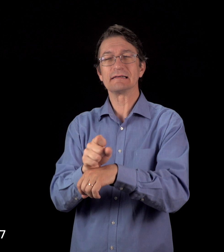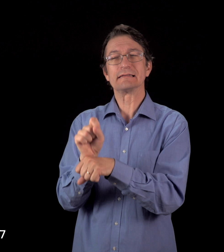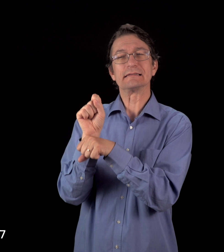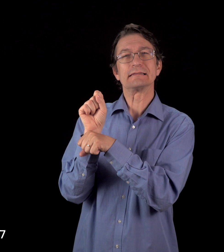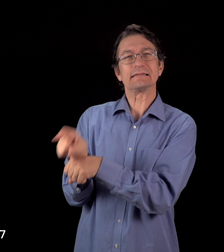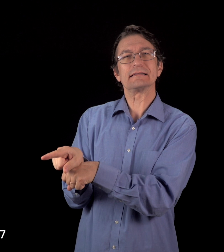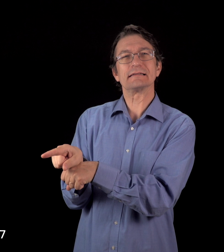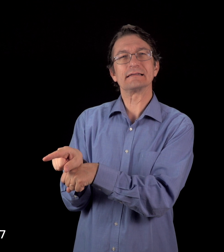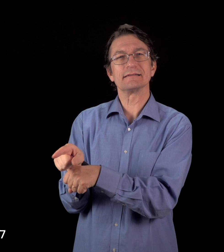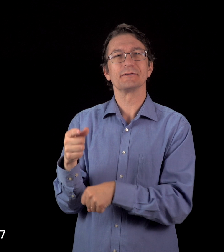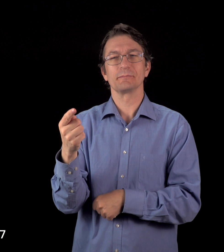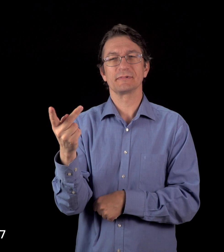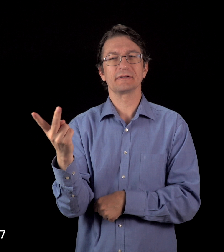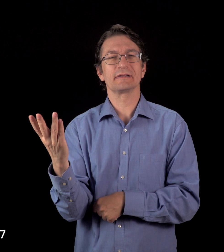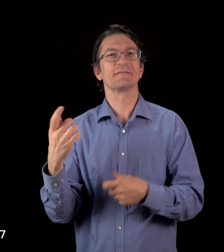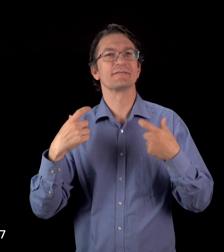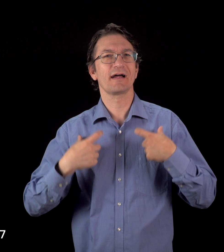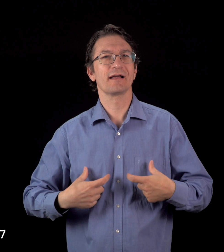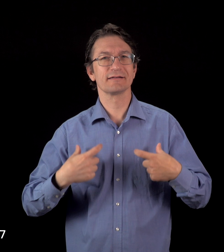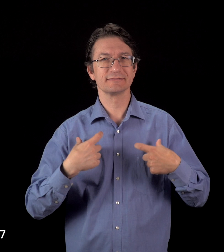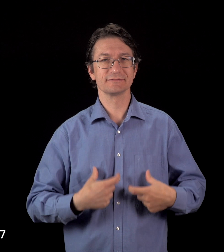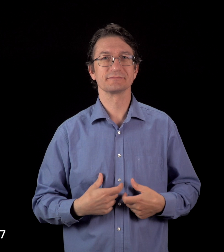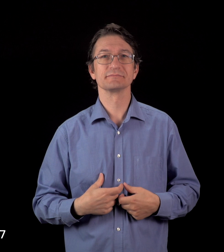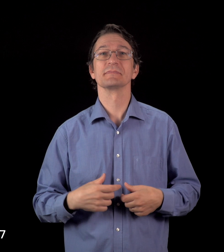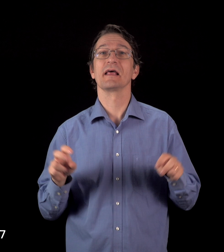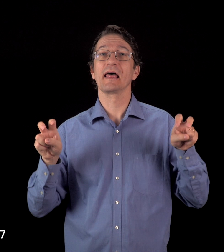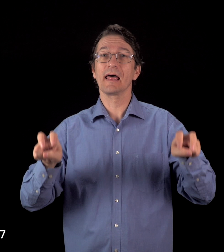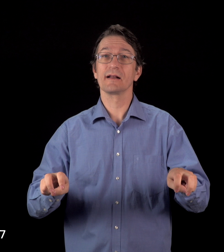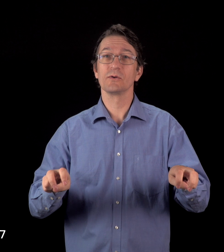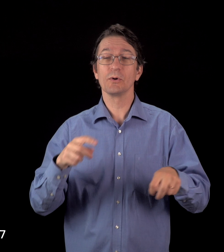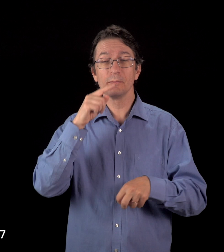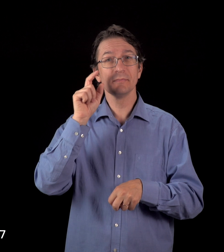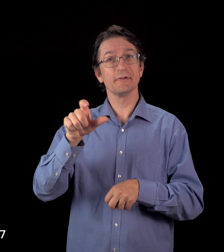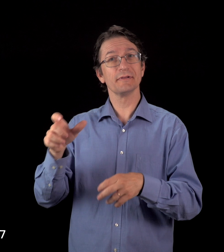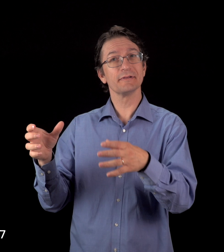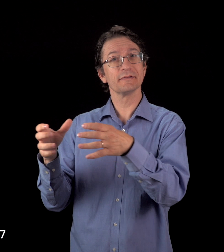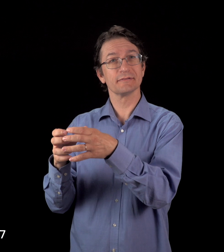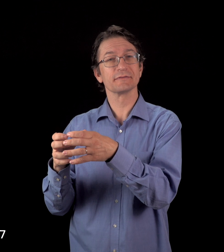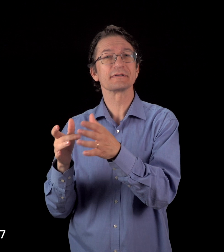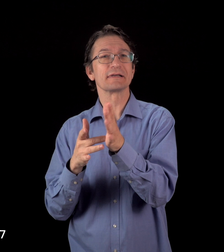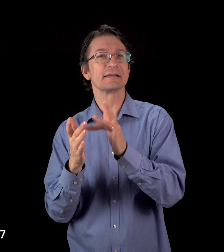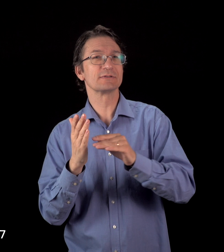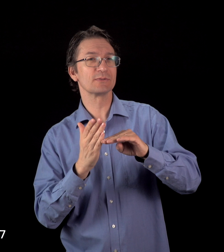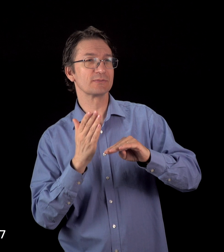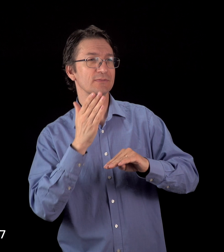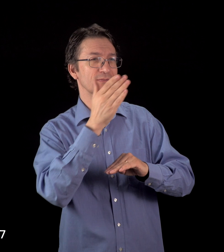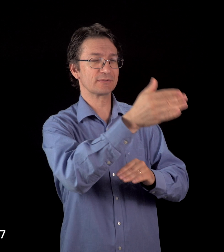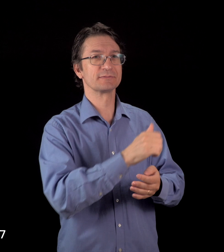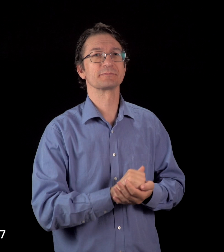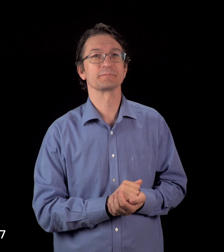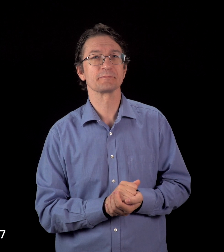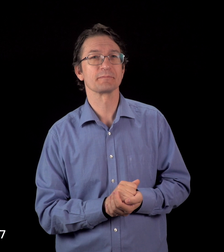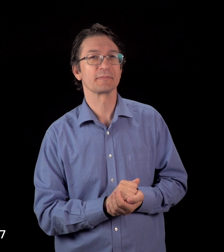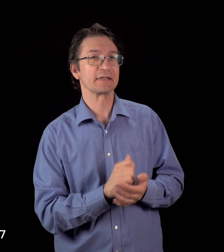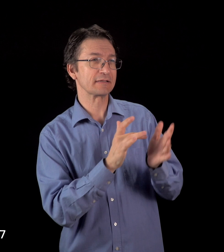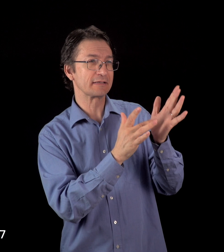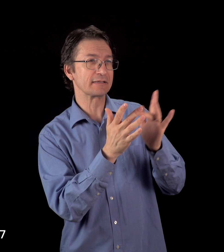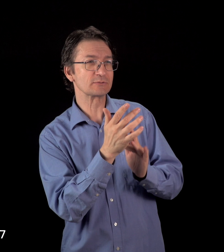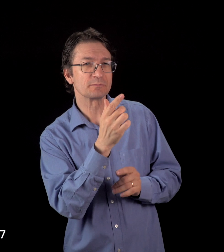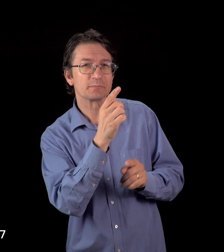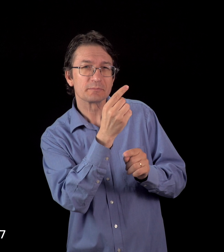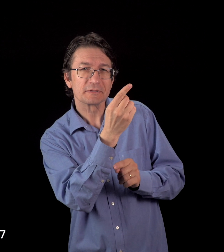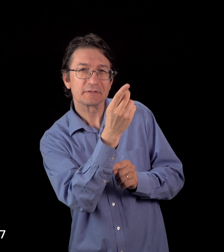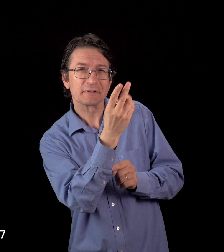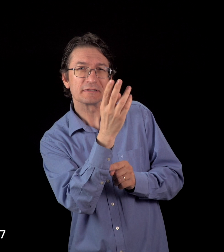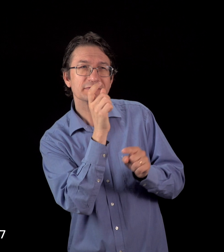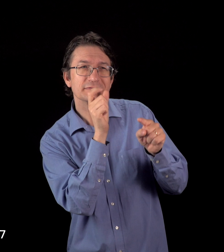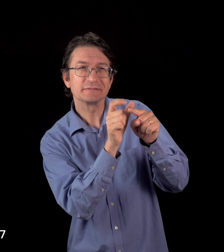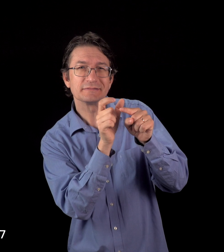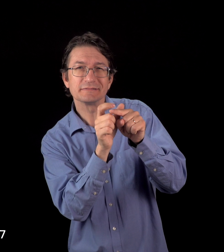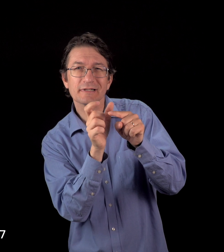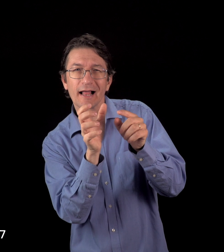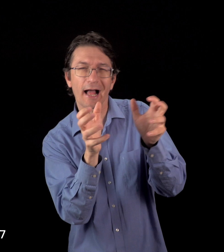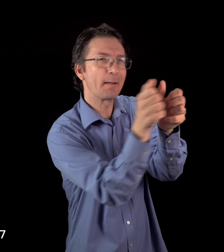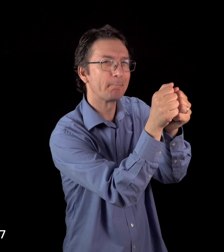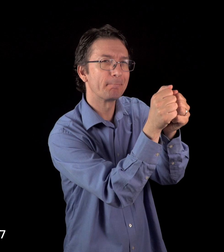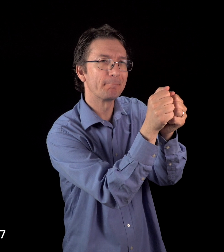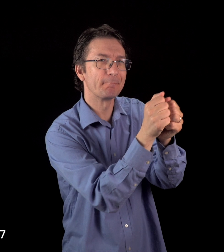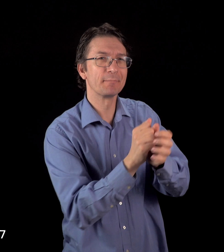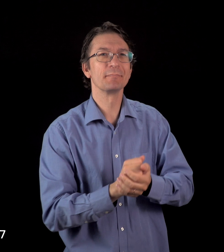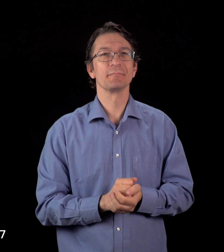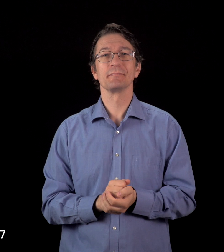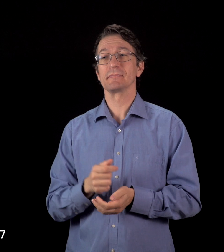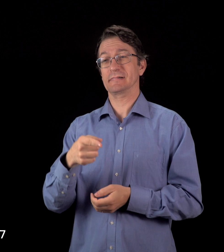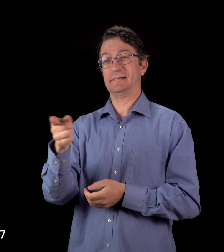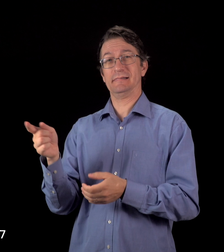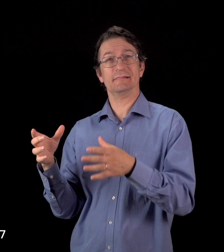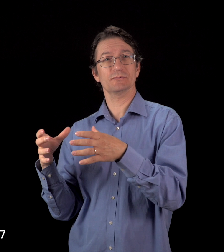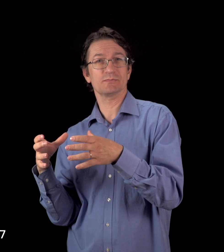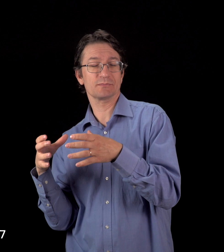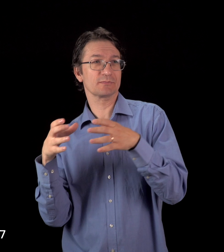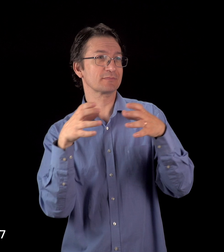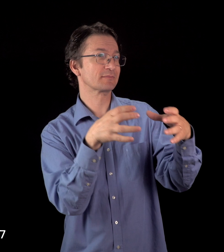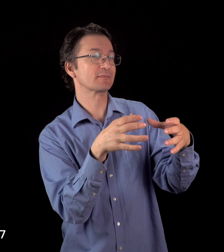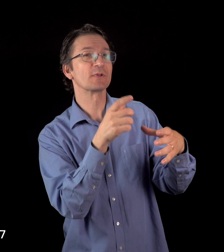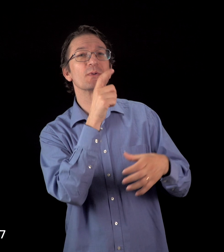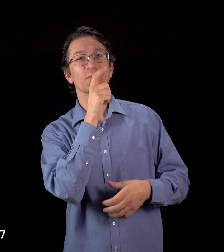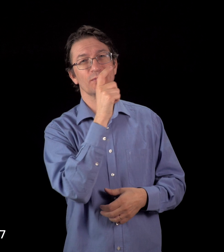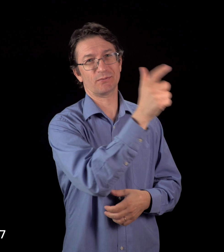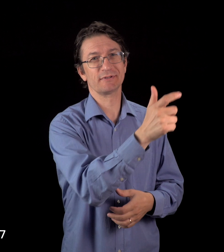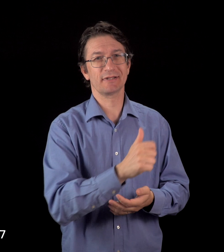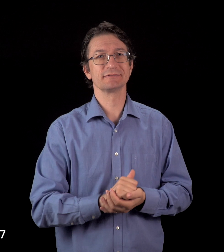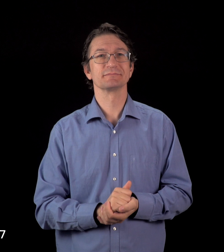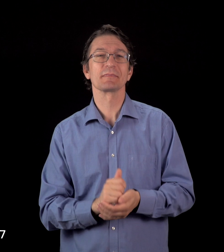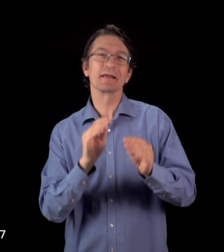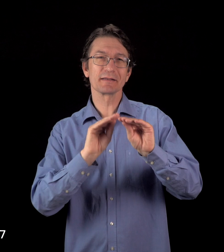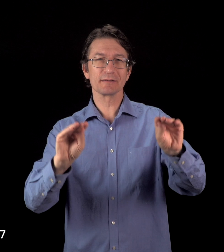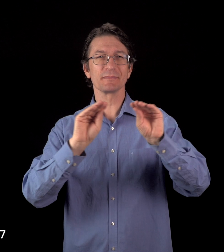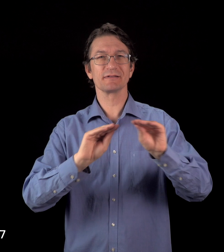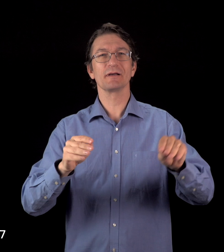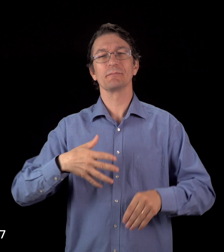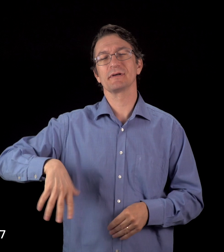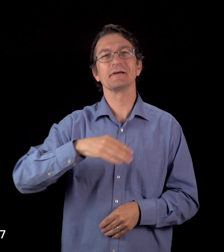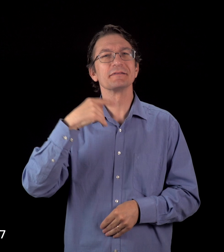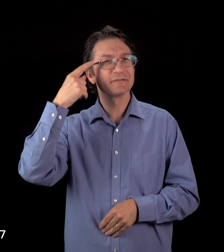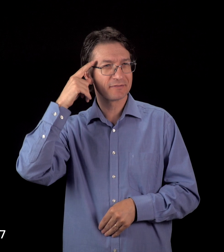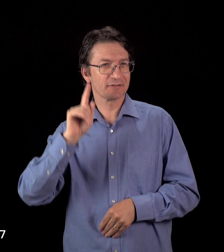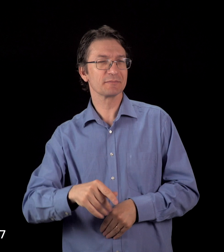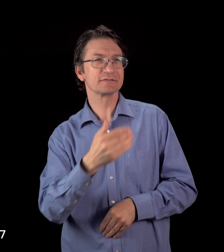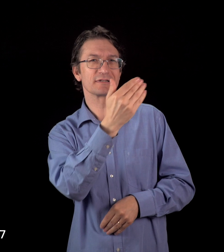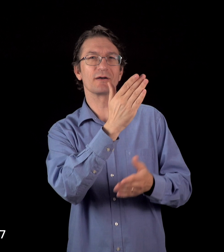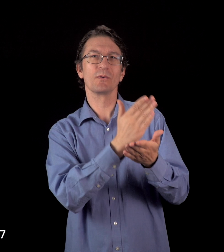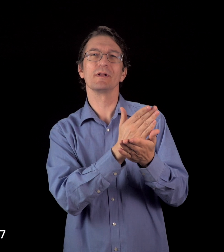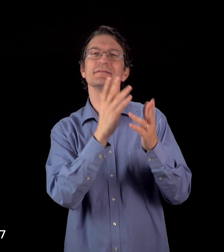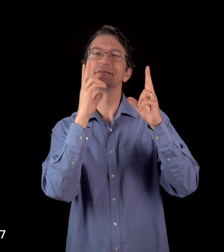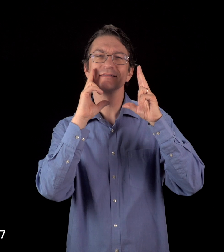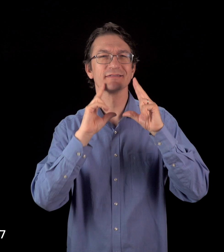“Teacher,” they said, “we know that You are honest and seek favor from no one.